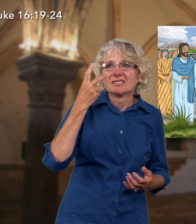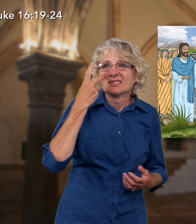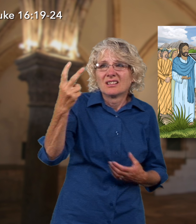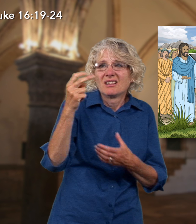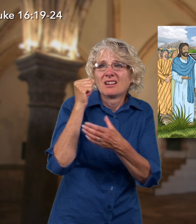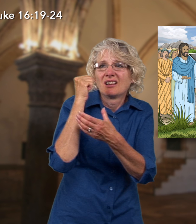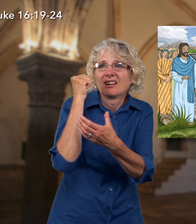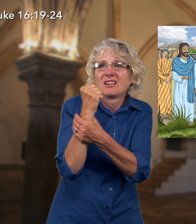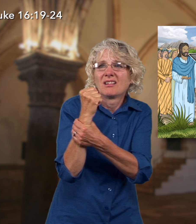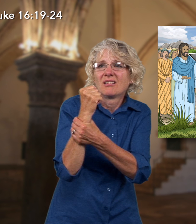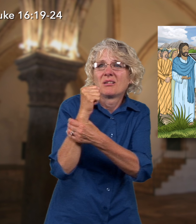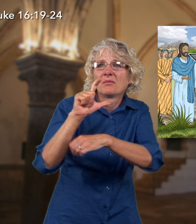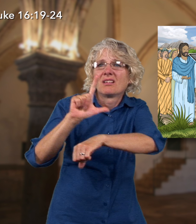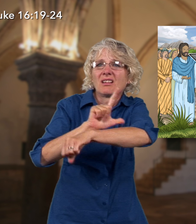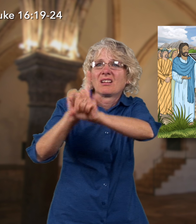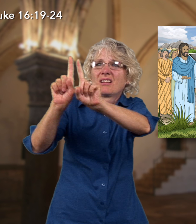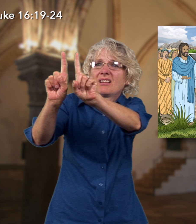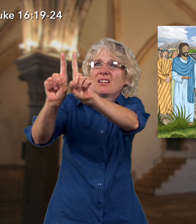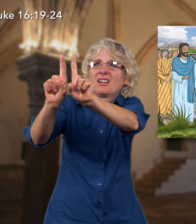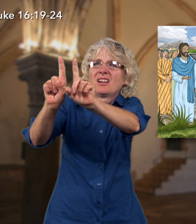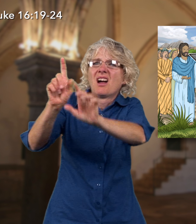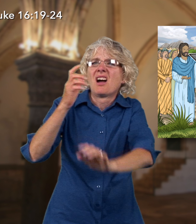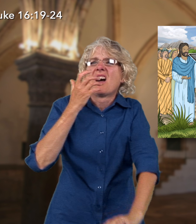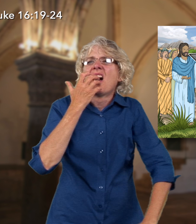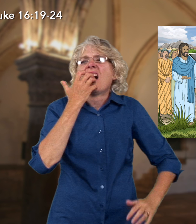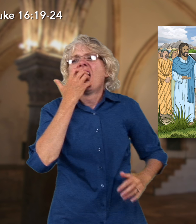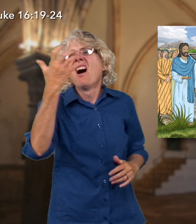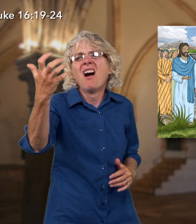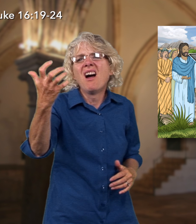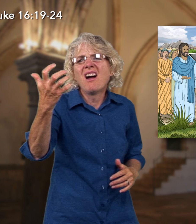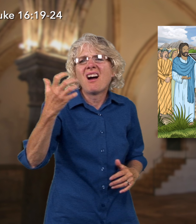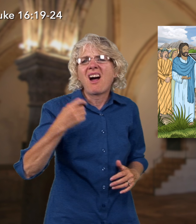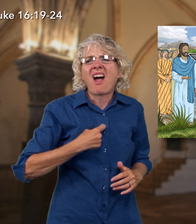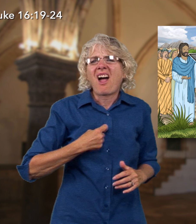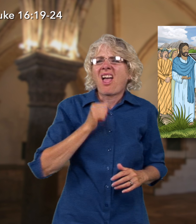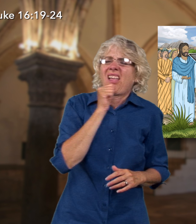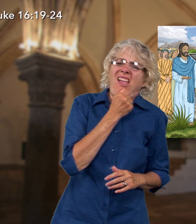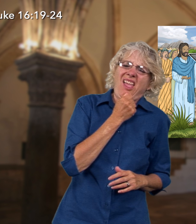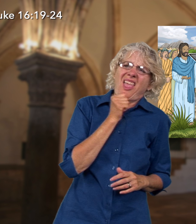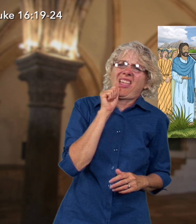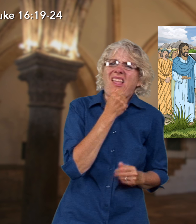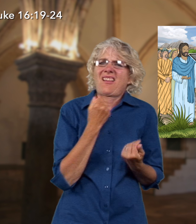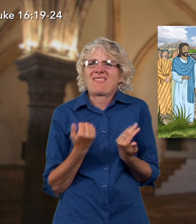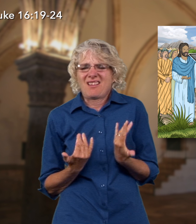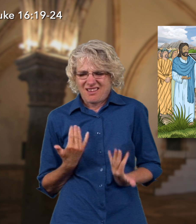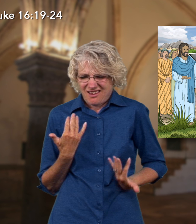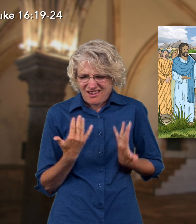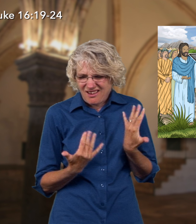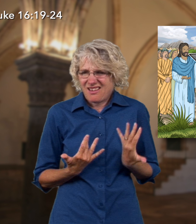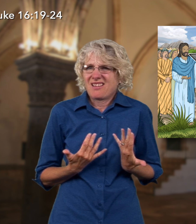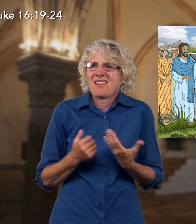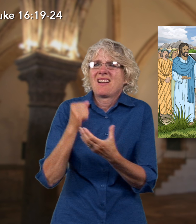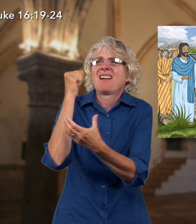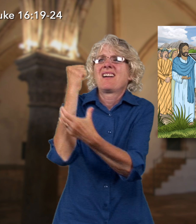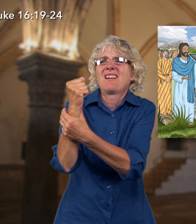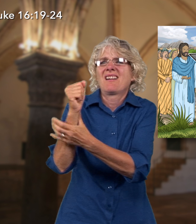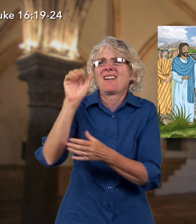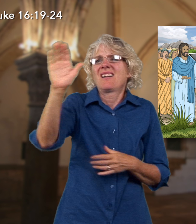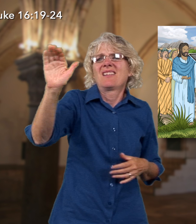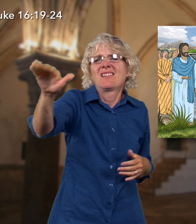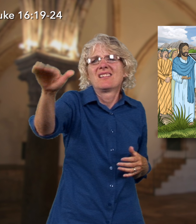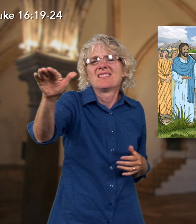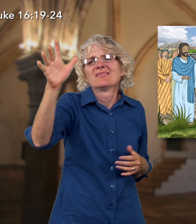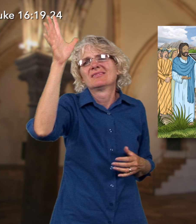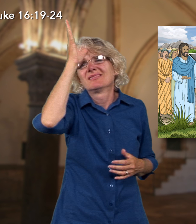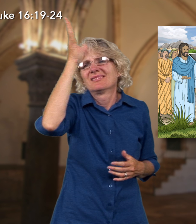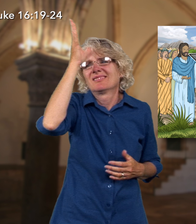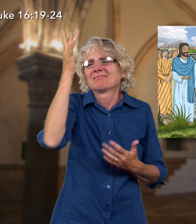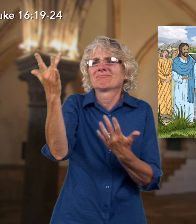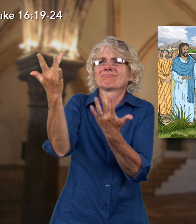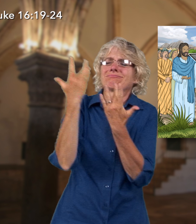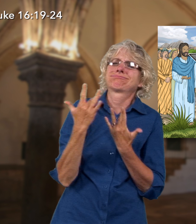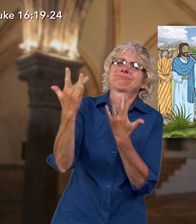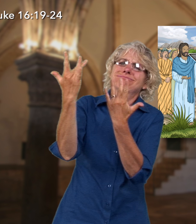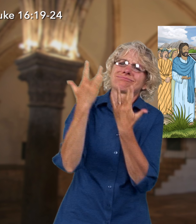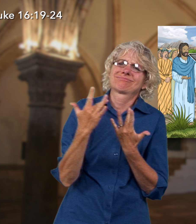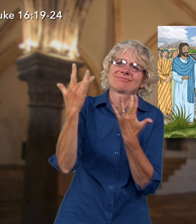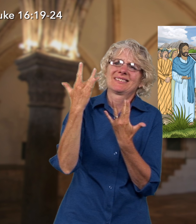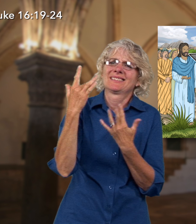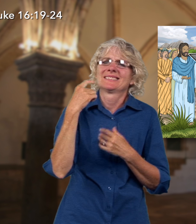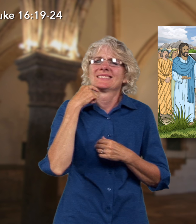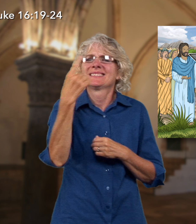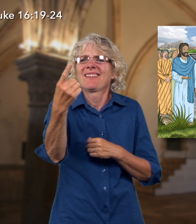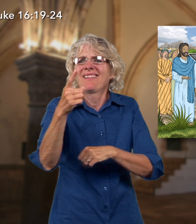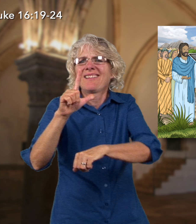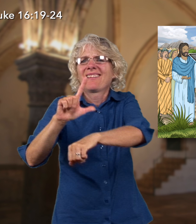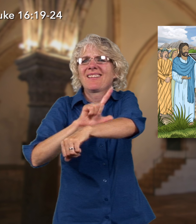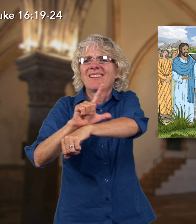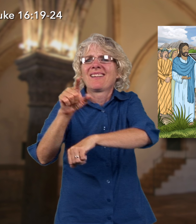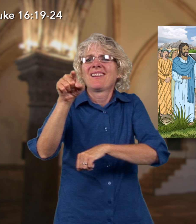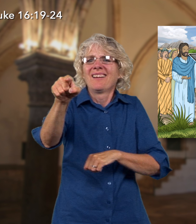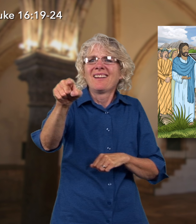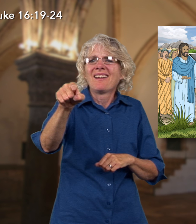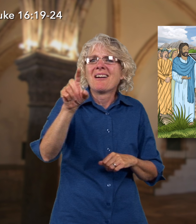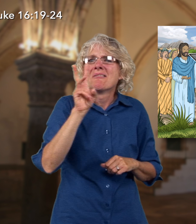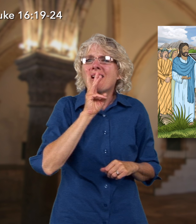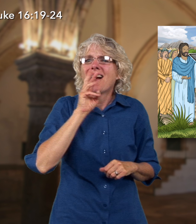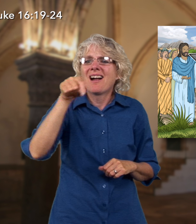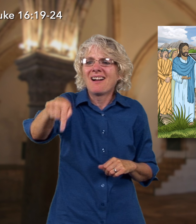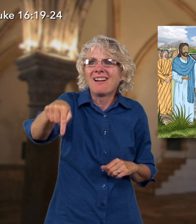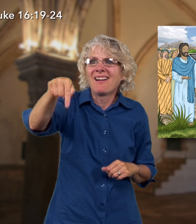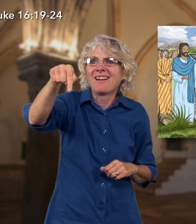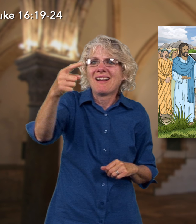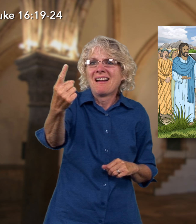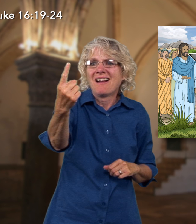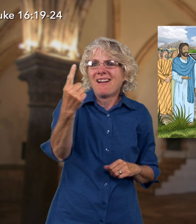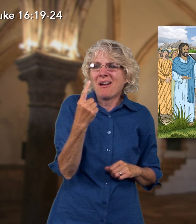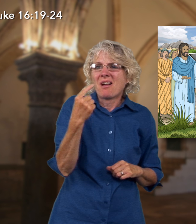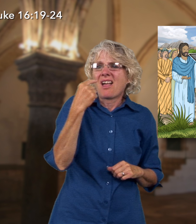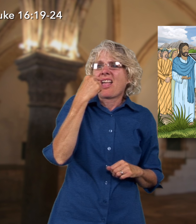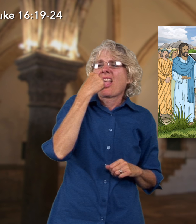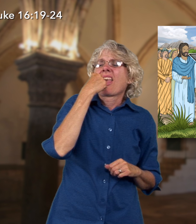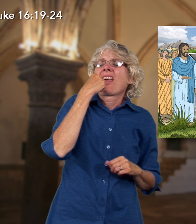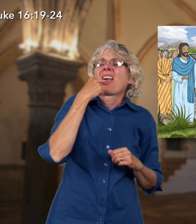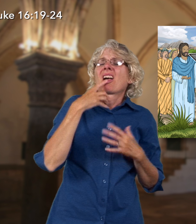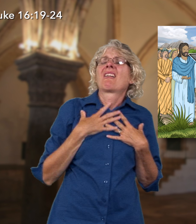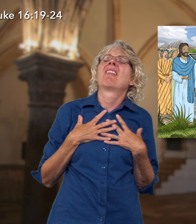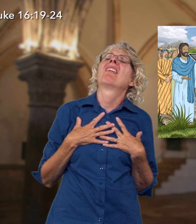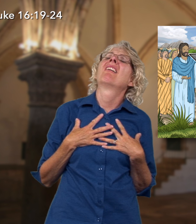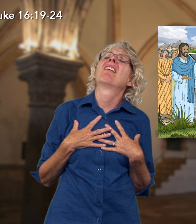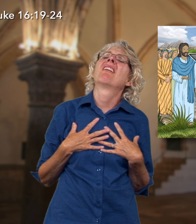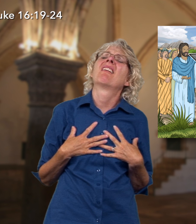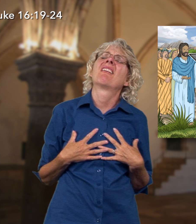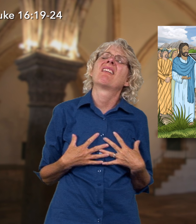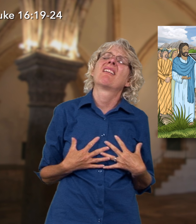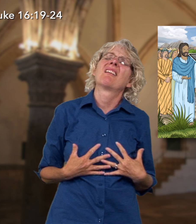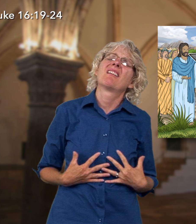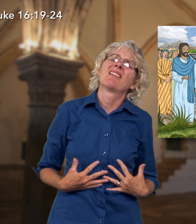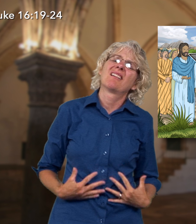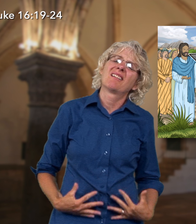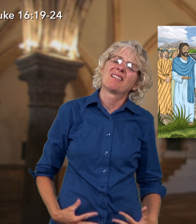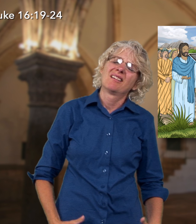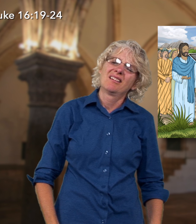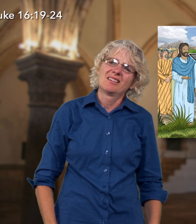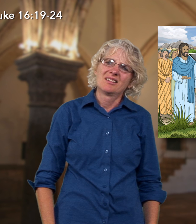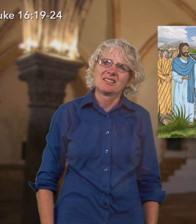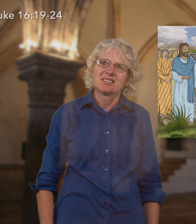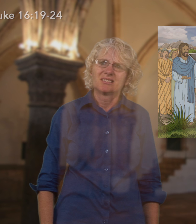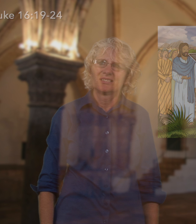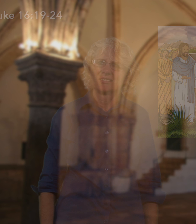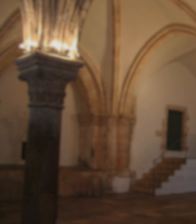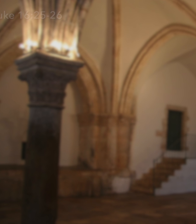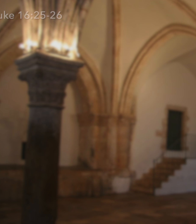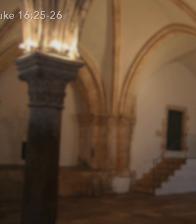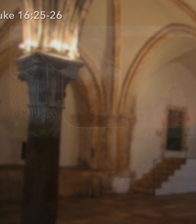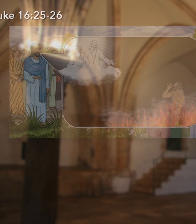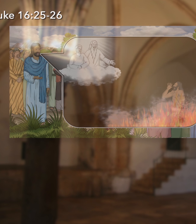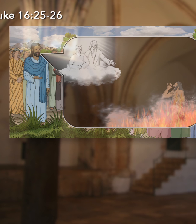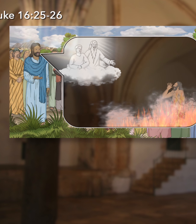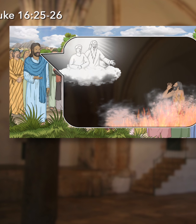So he cried out, ‘Father Abraham, have mercy on me and send Lazarus to dip the tip of his finger in water and cool my tongue.